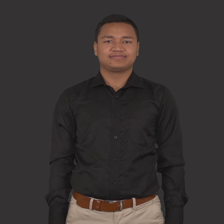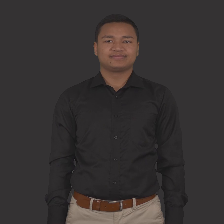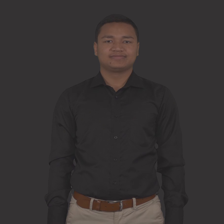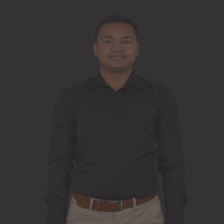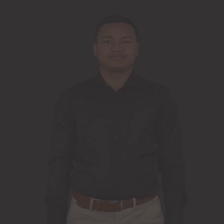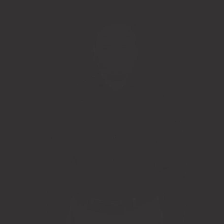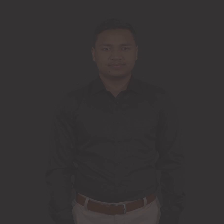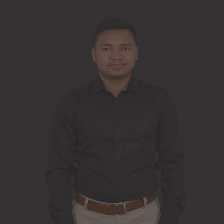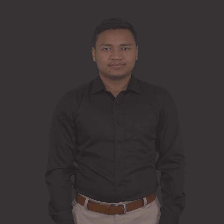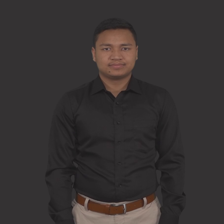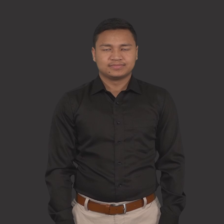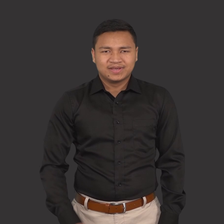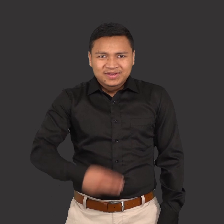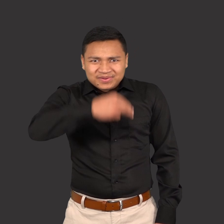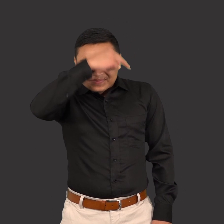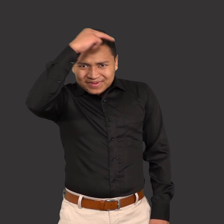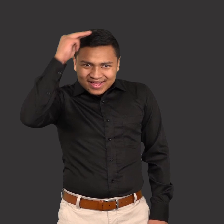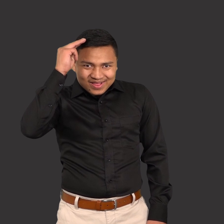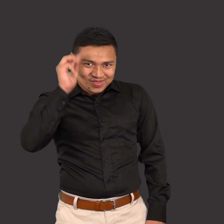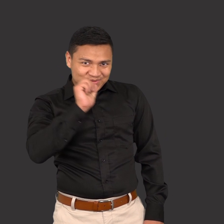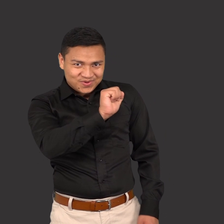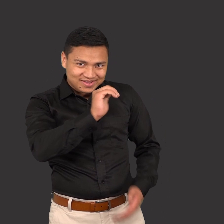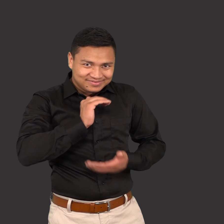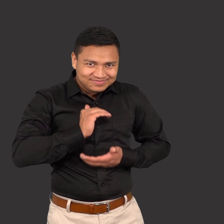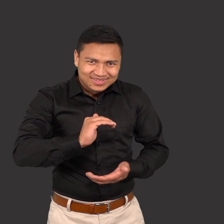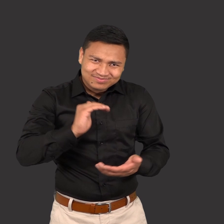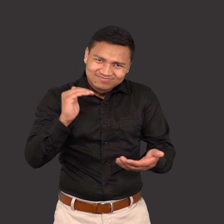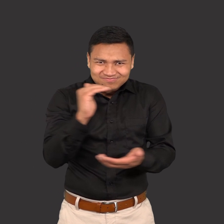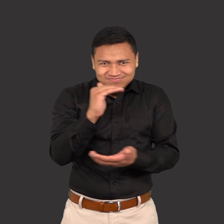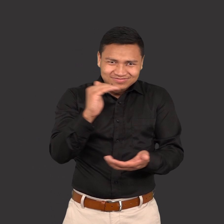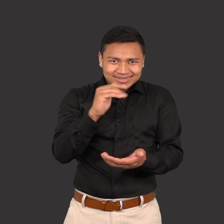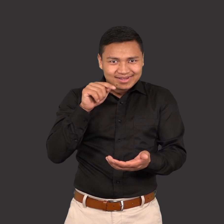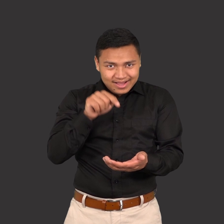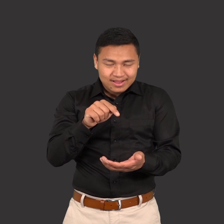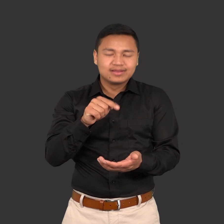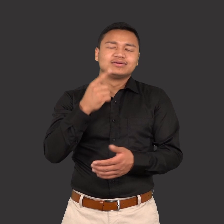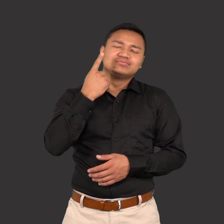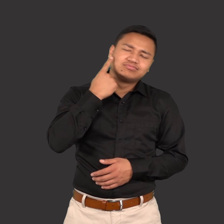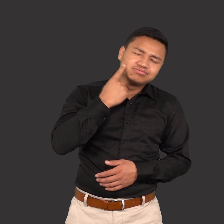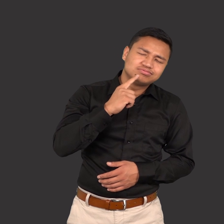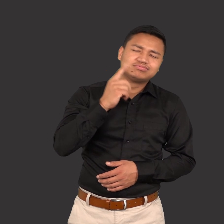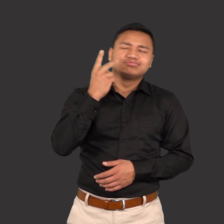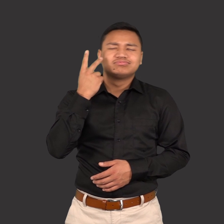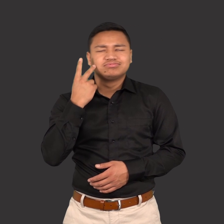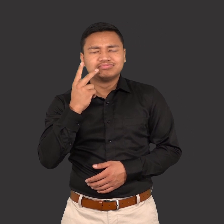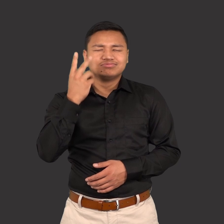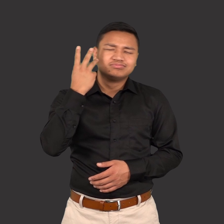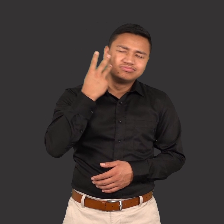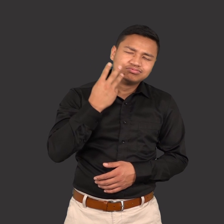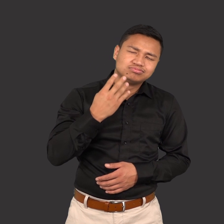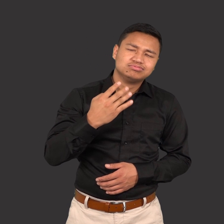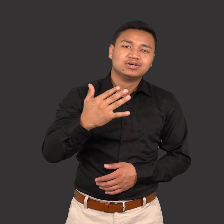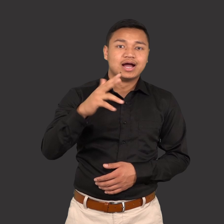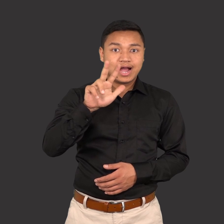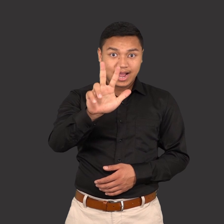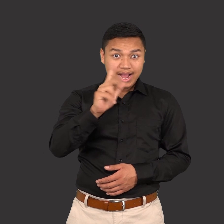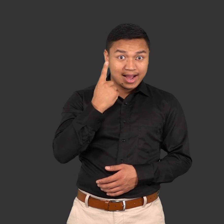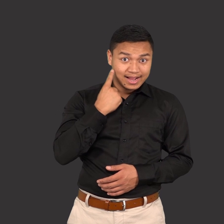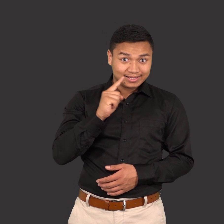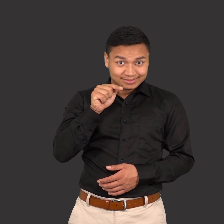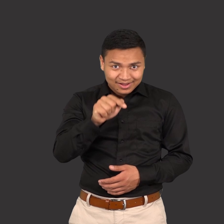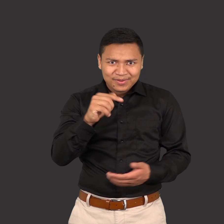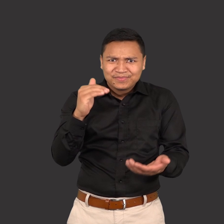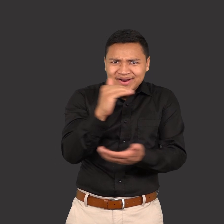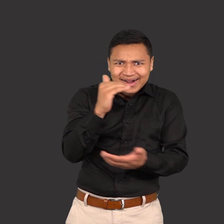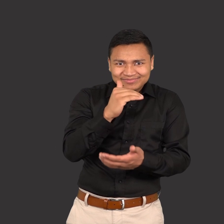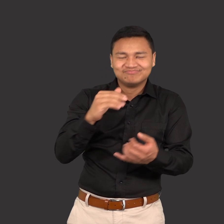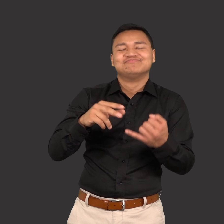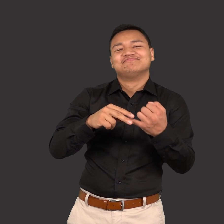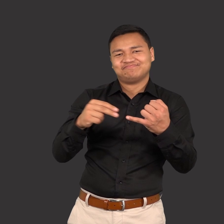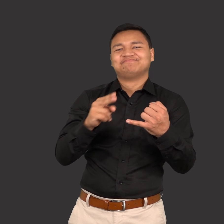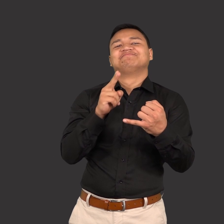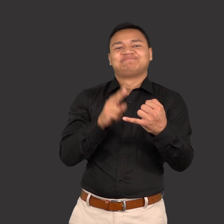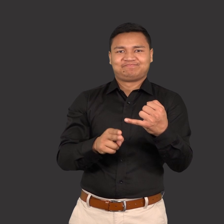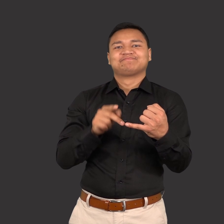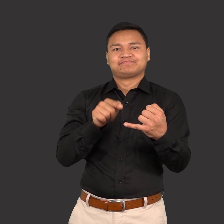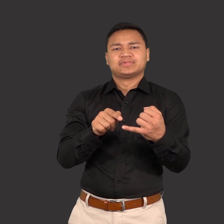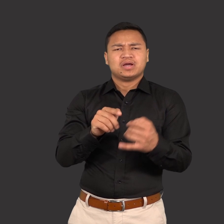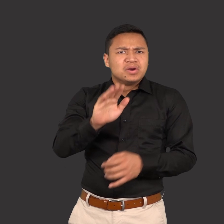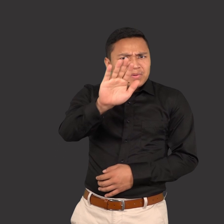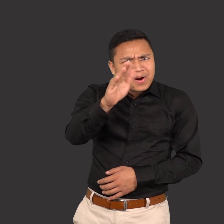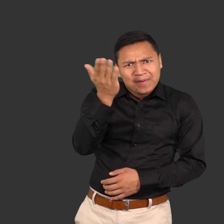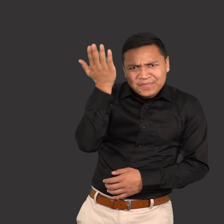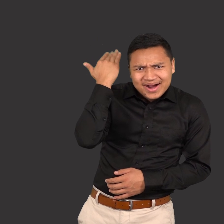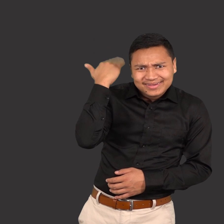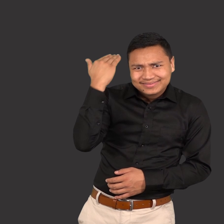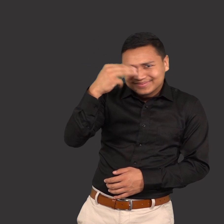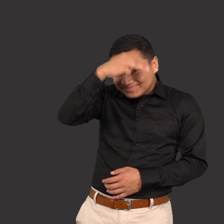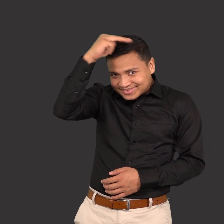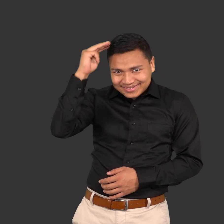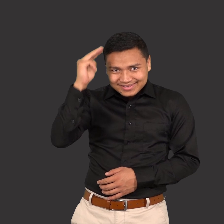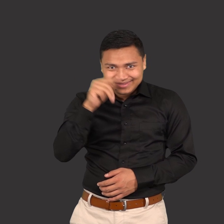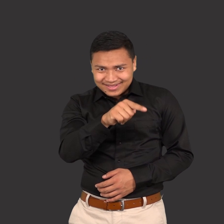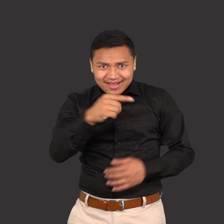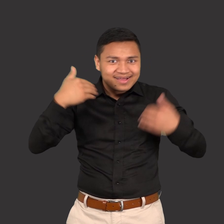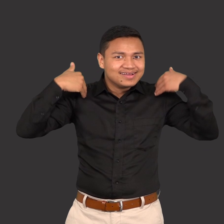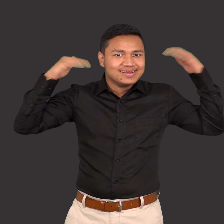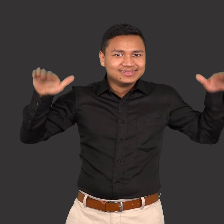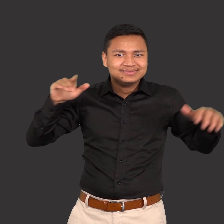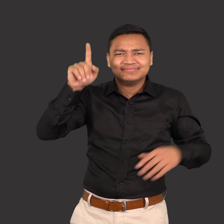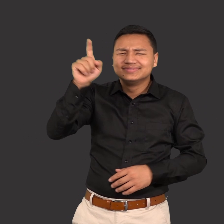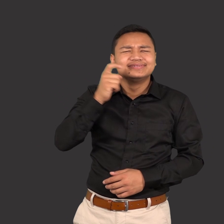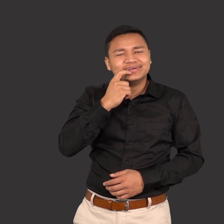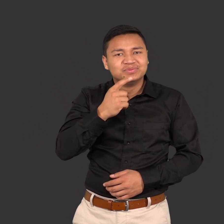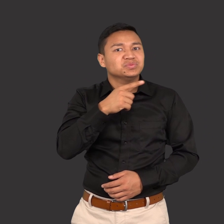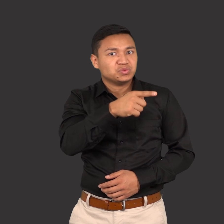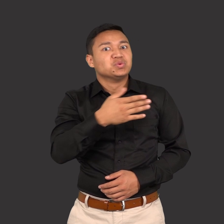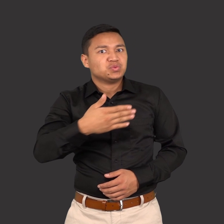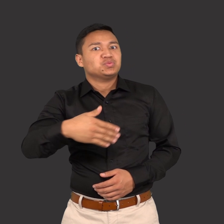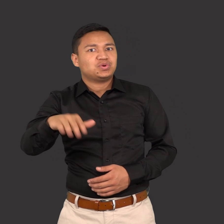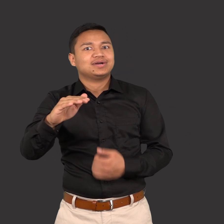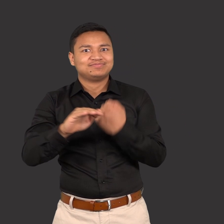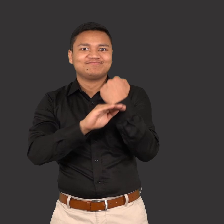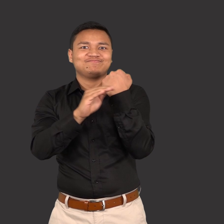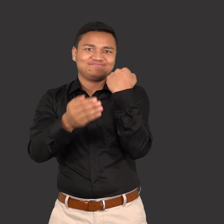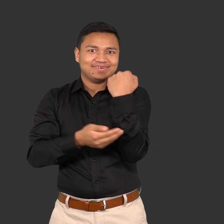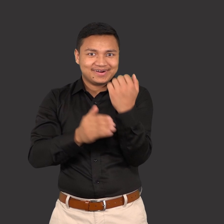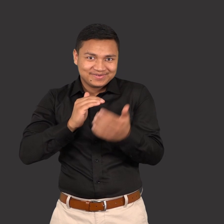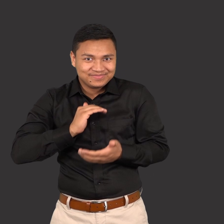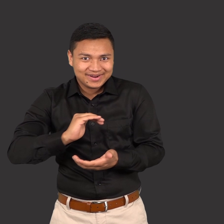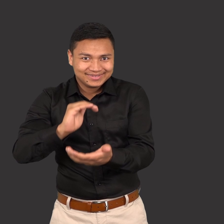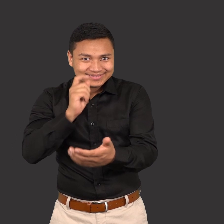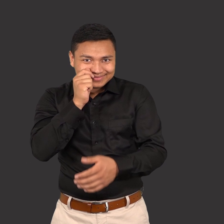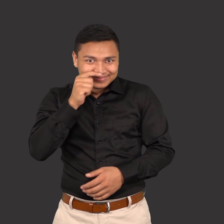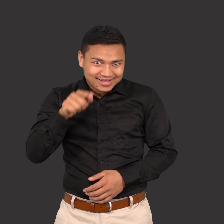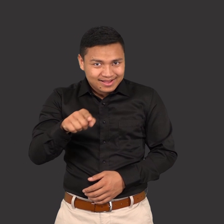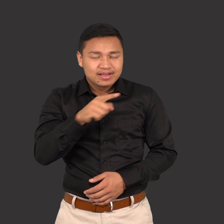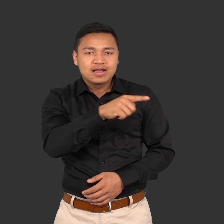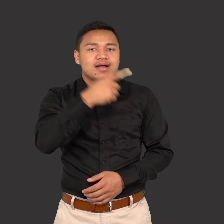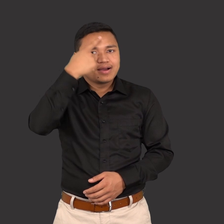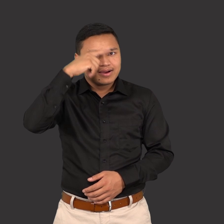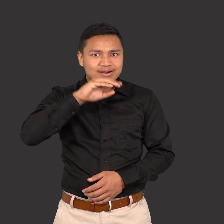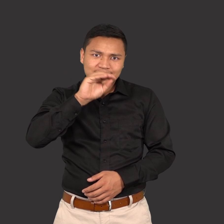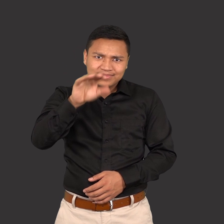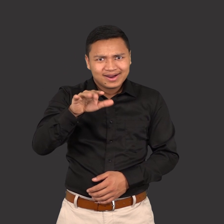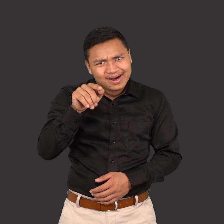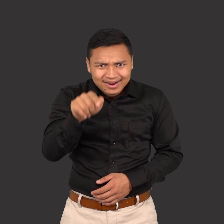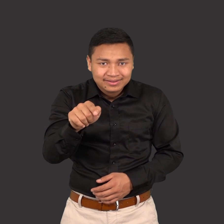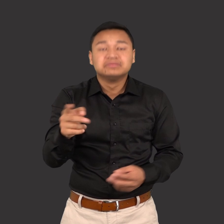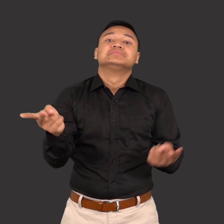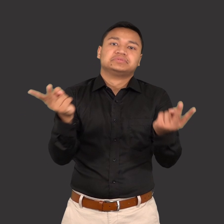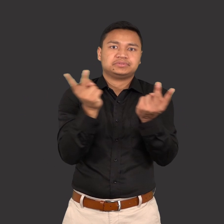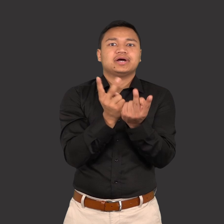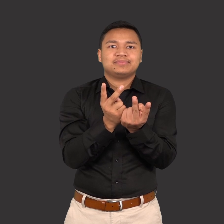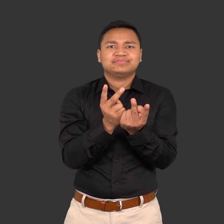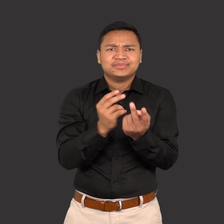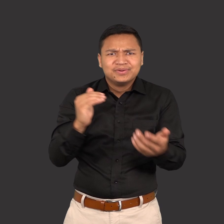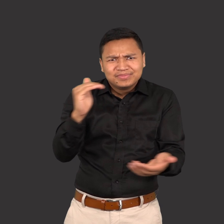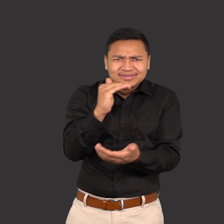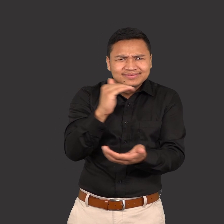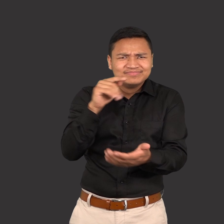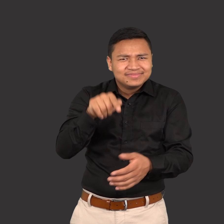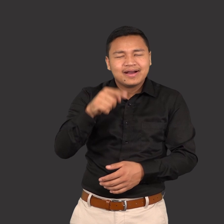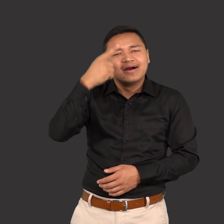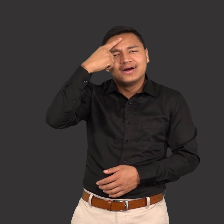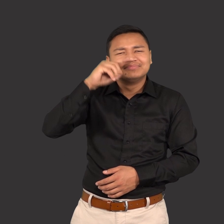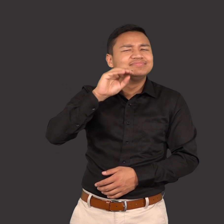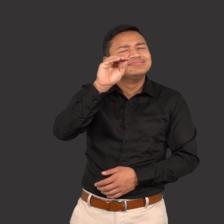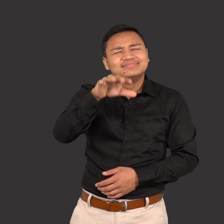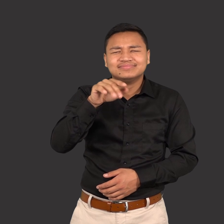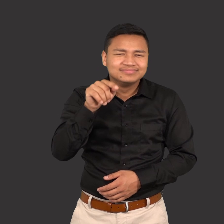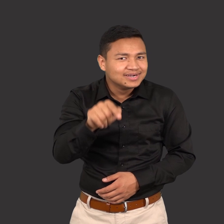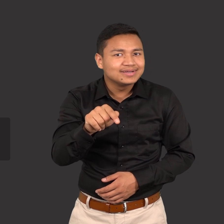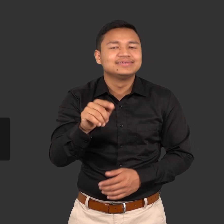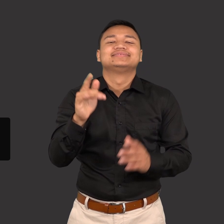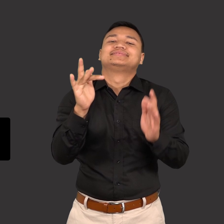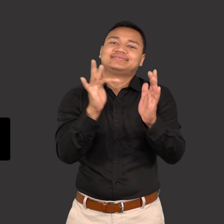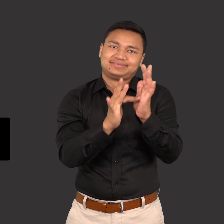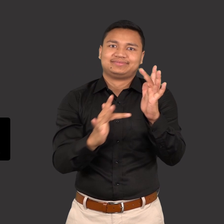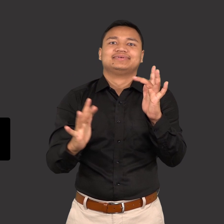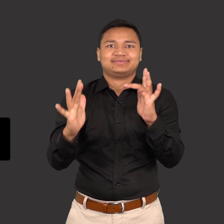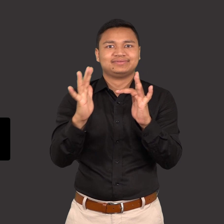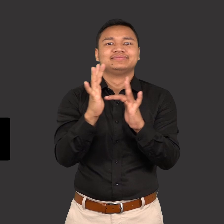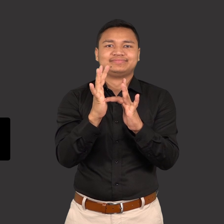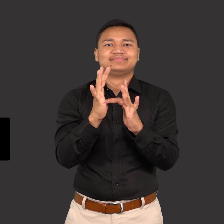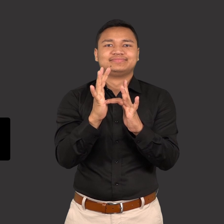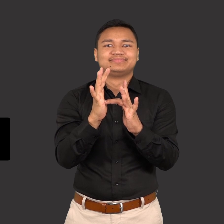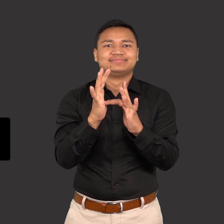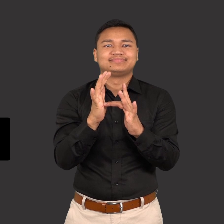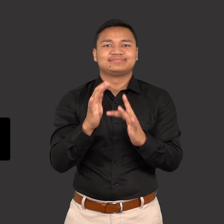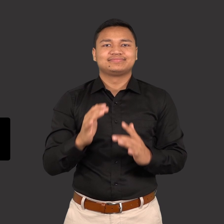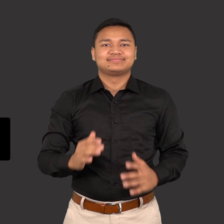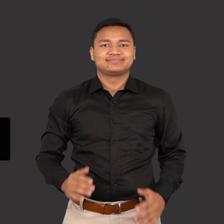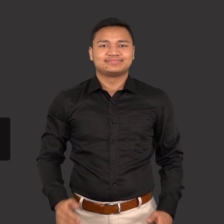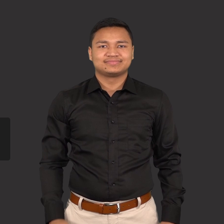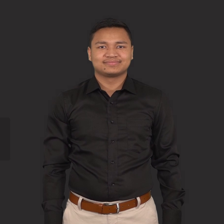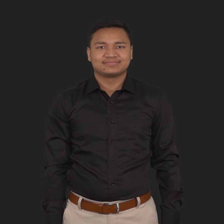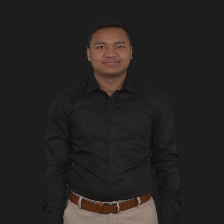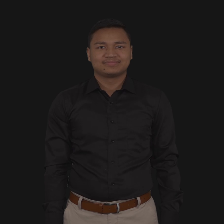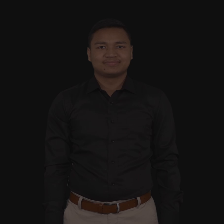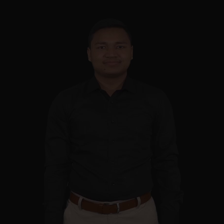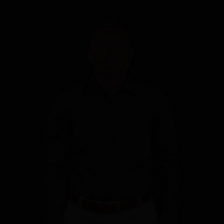When the eight days until His circumcision had passed, He was named Jesus, the name the angel had given Him before He had been conceived.